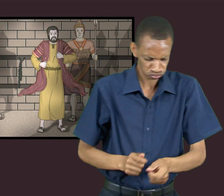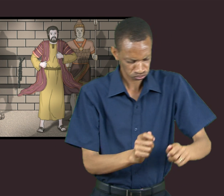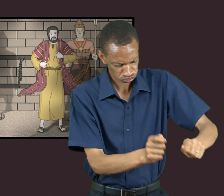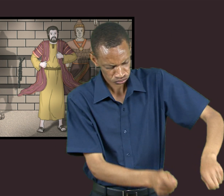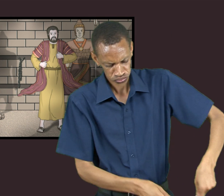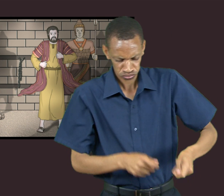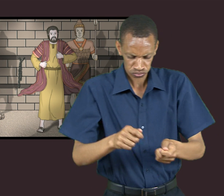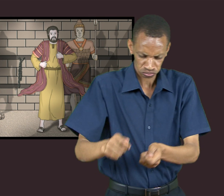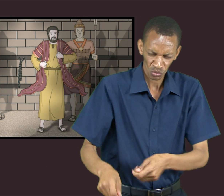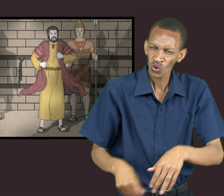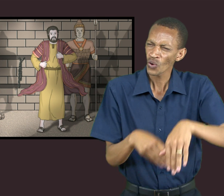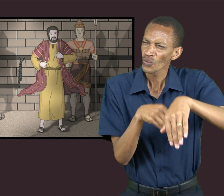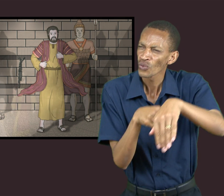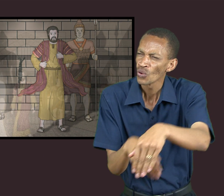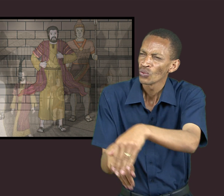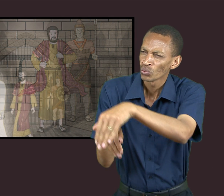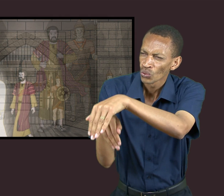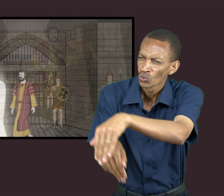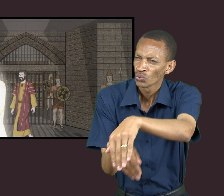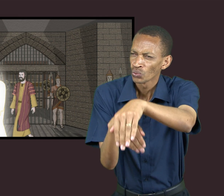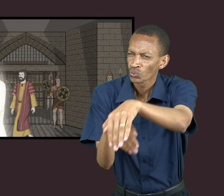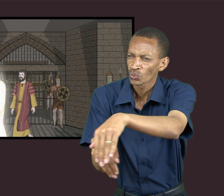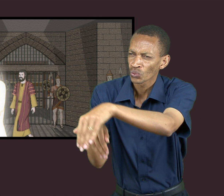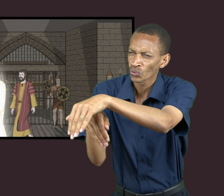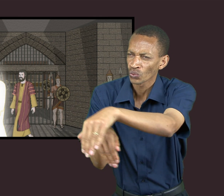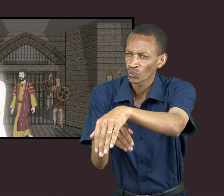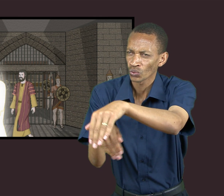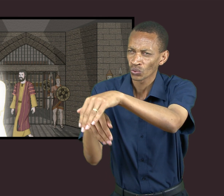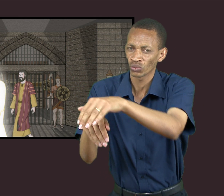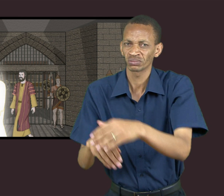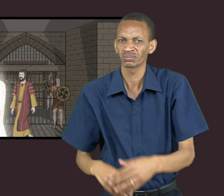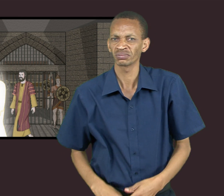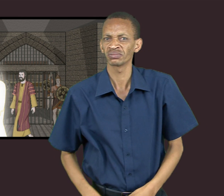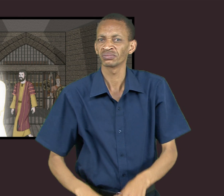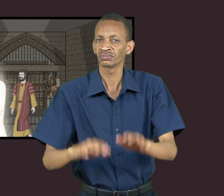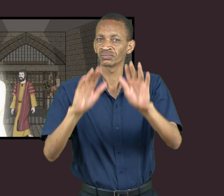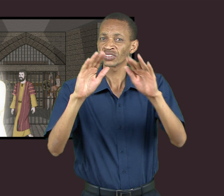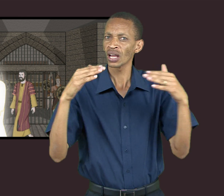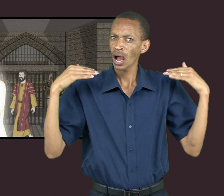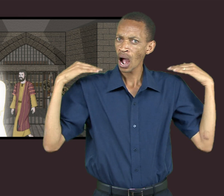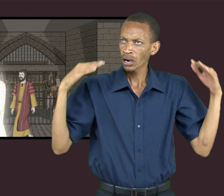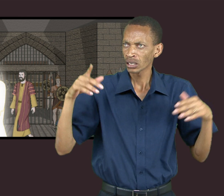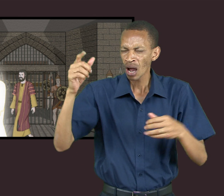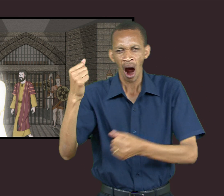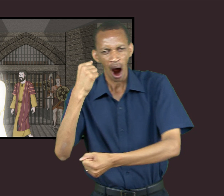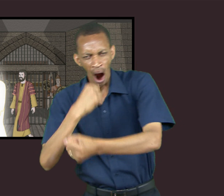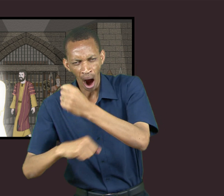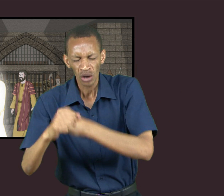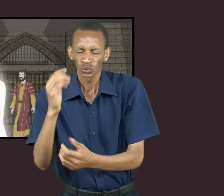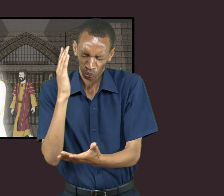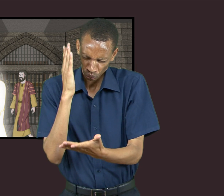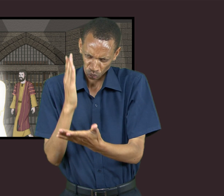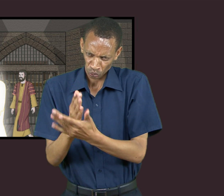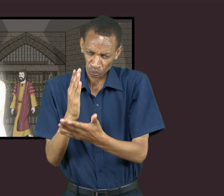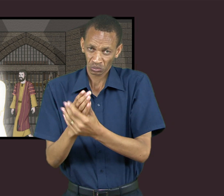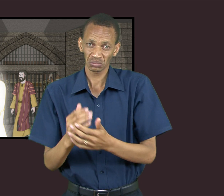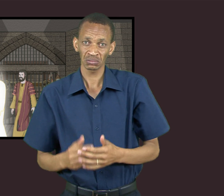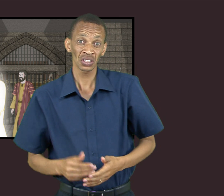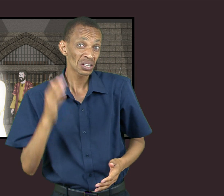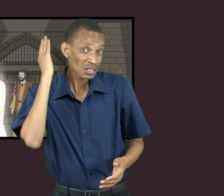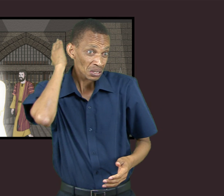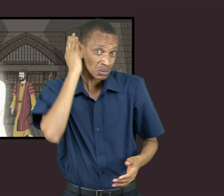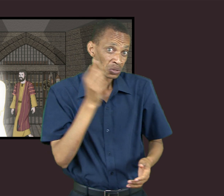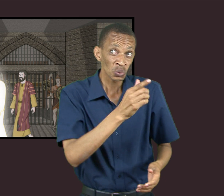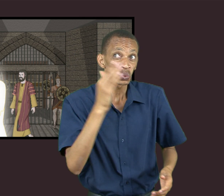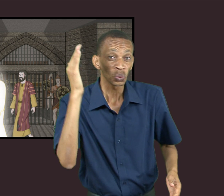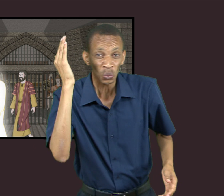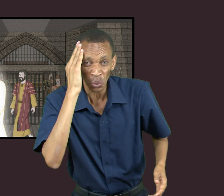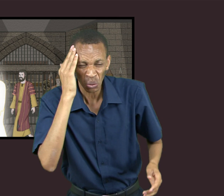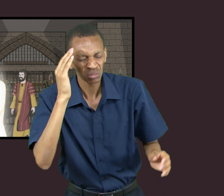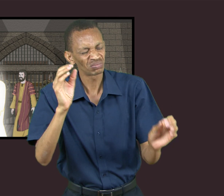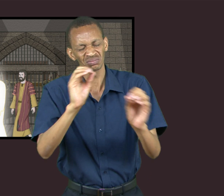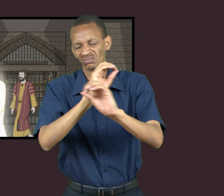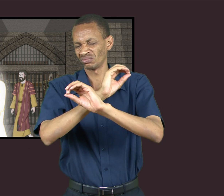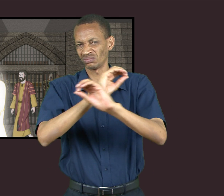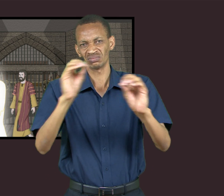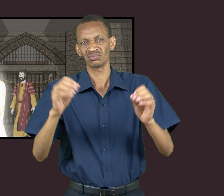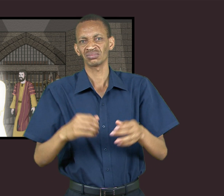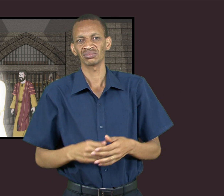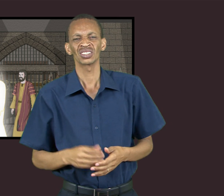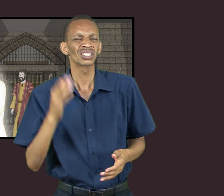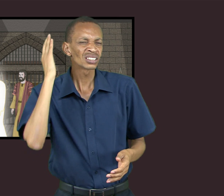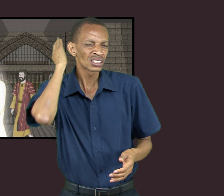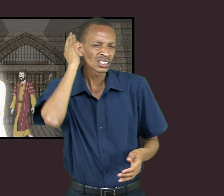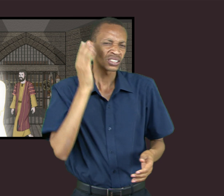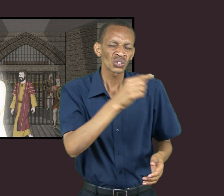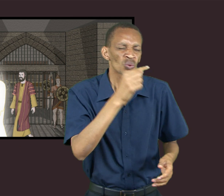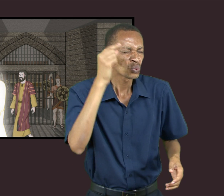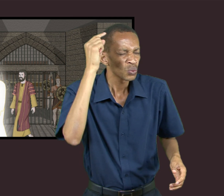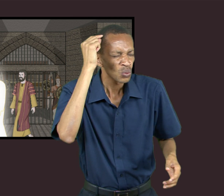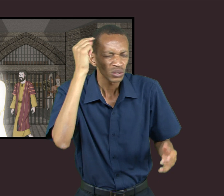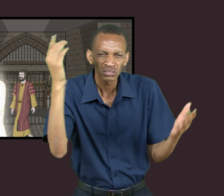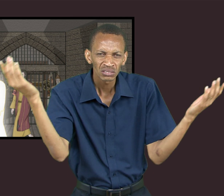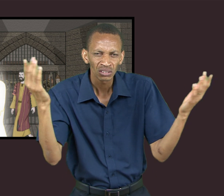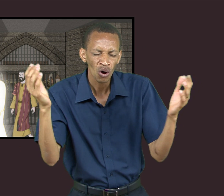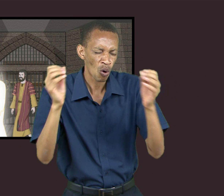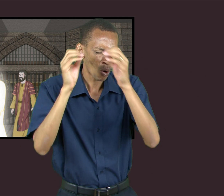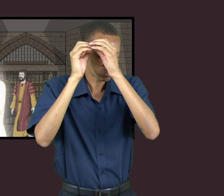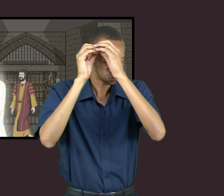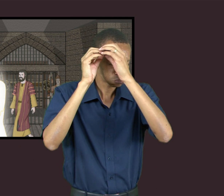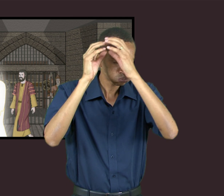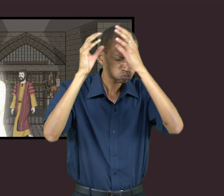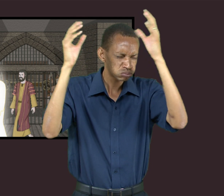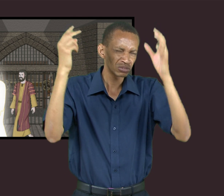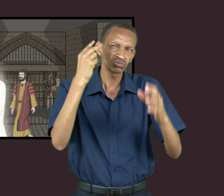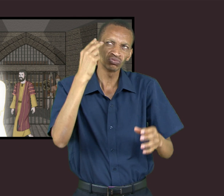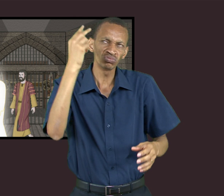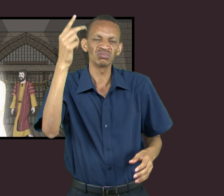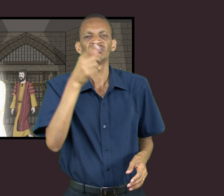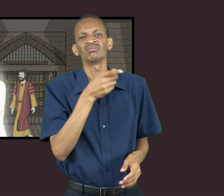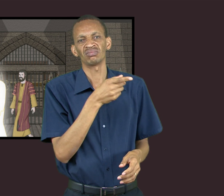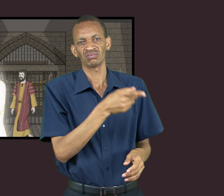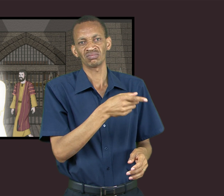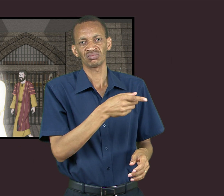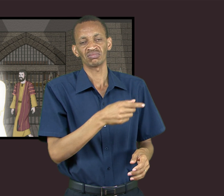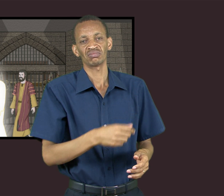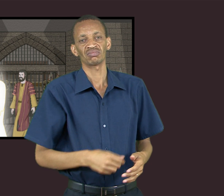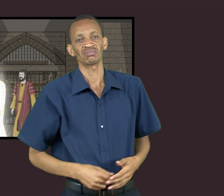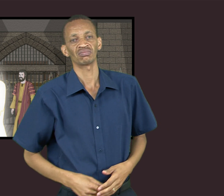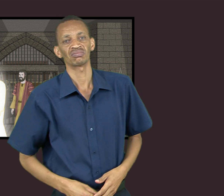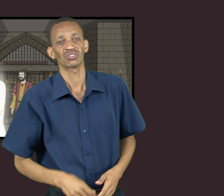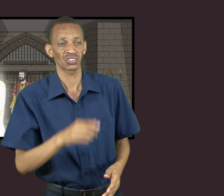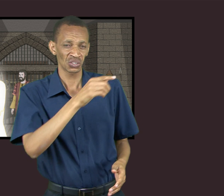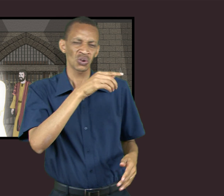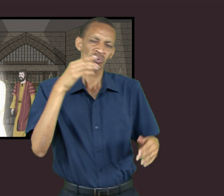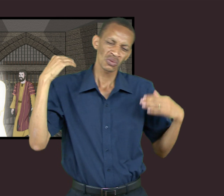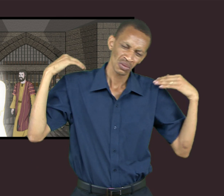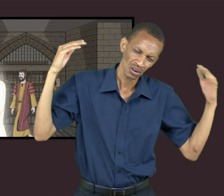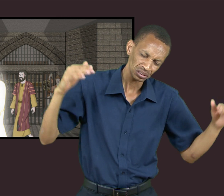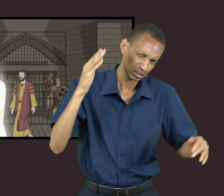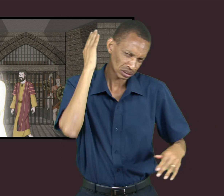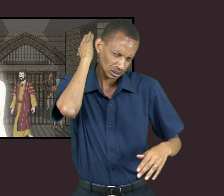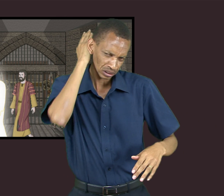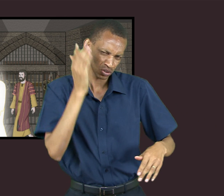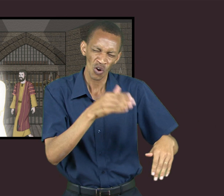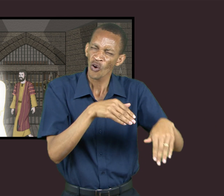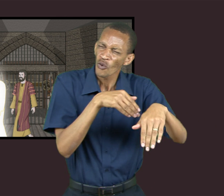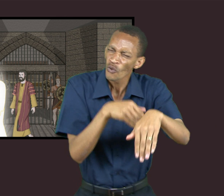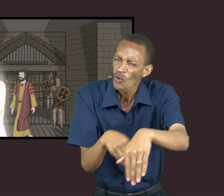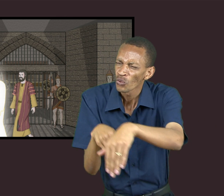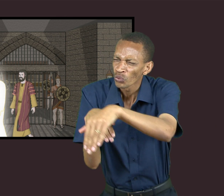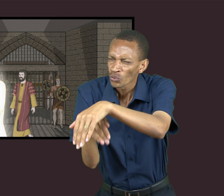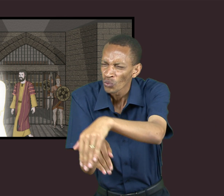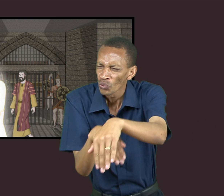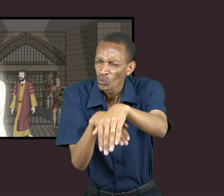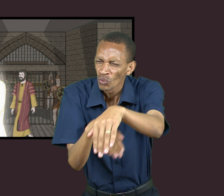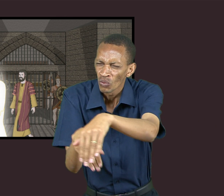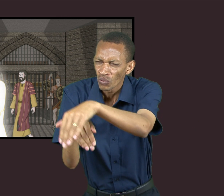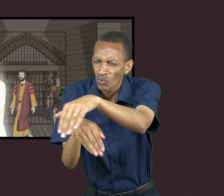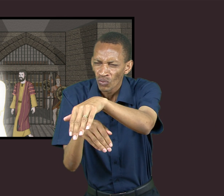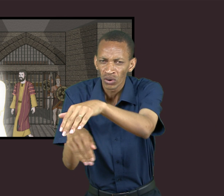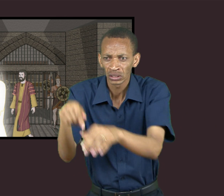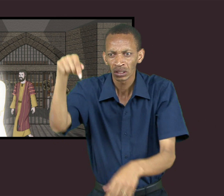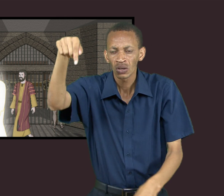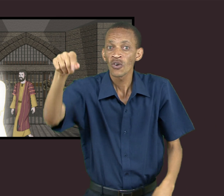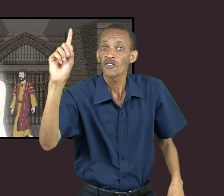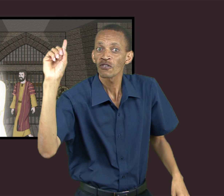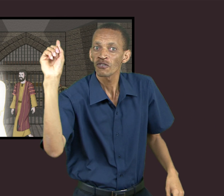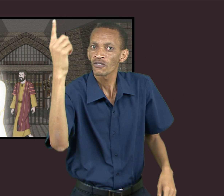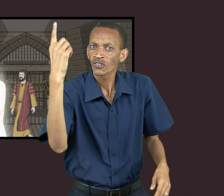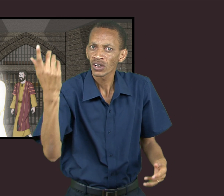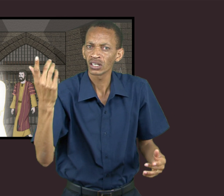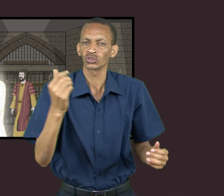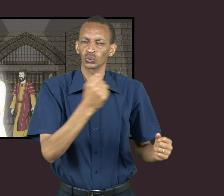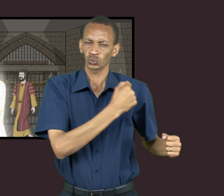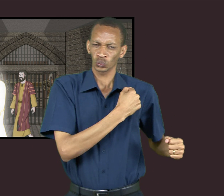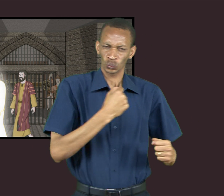So Peter followed him out, but he was unaware that what the angel was doing was real. He thought he was only seeing a vision.